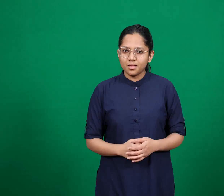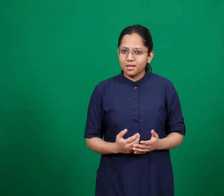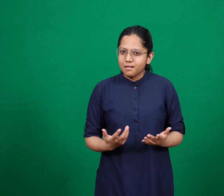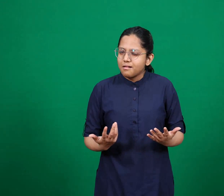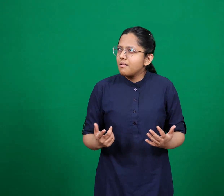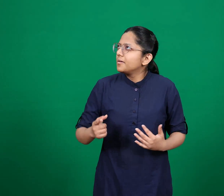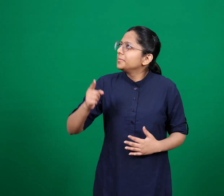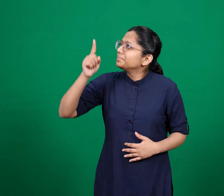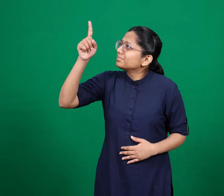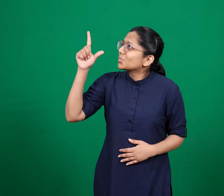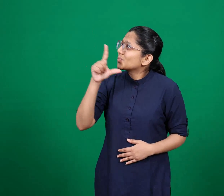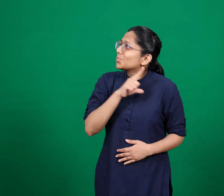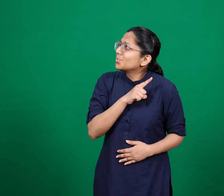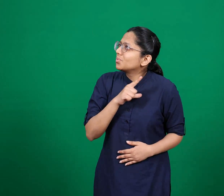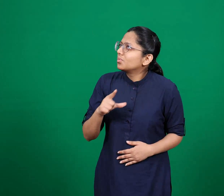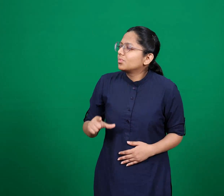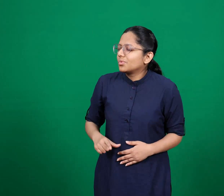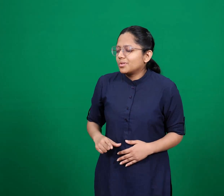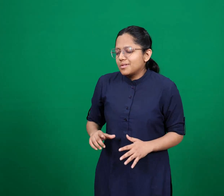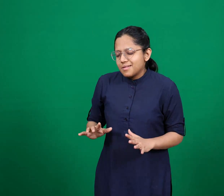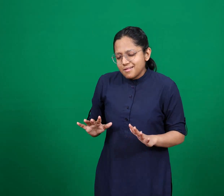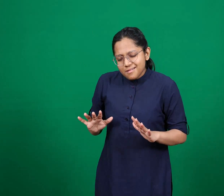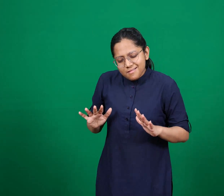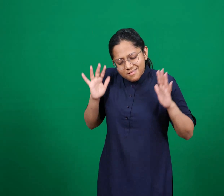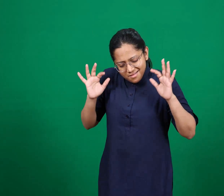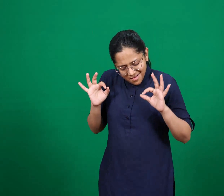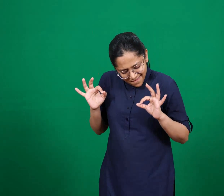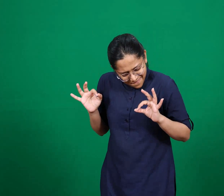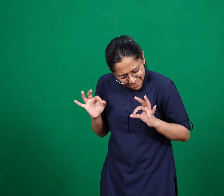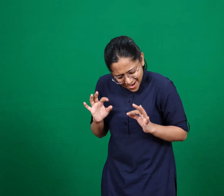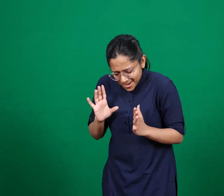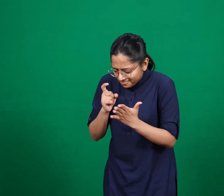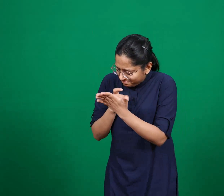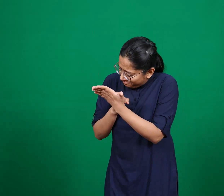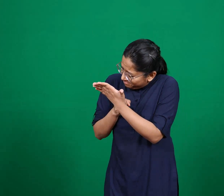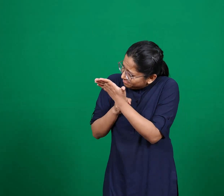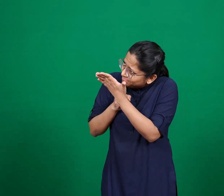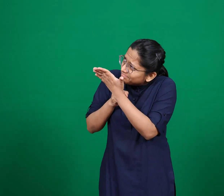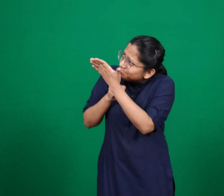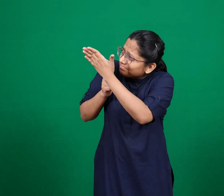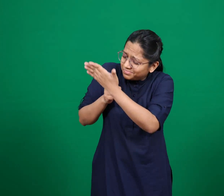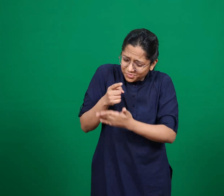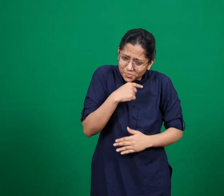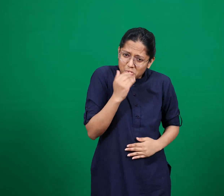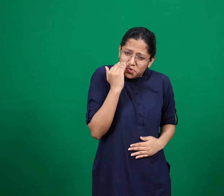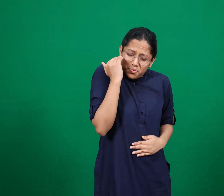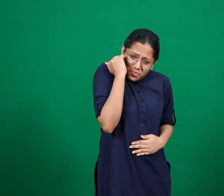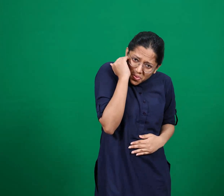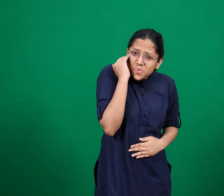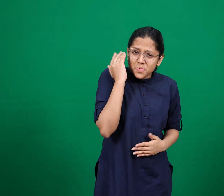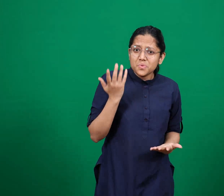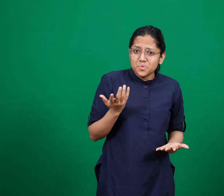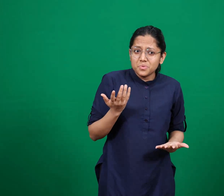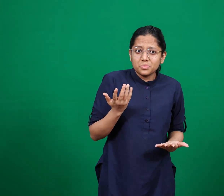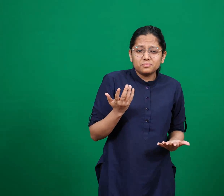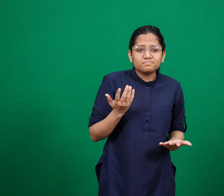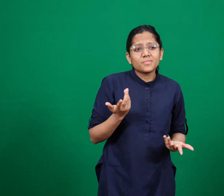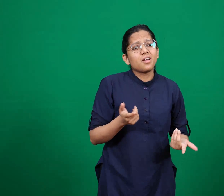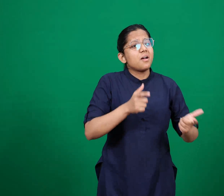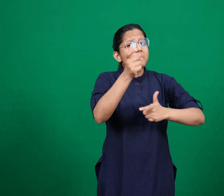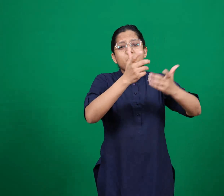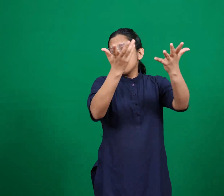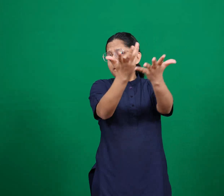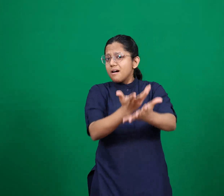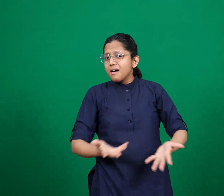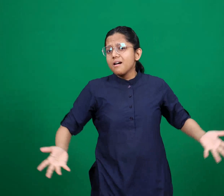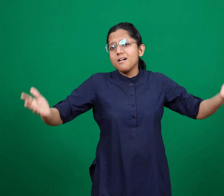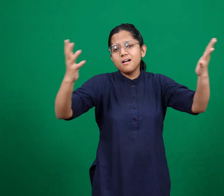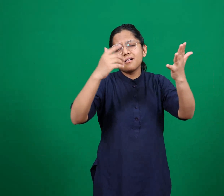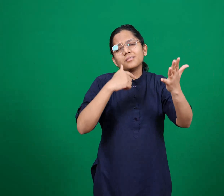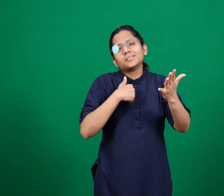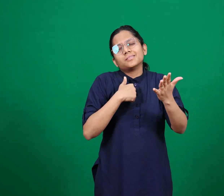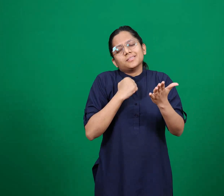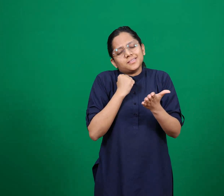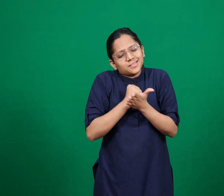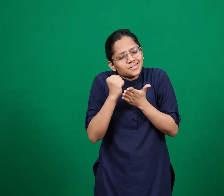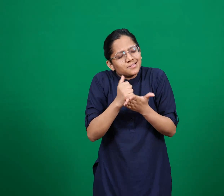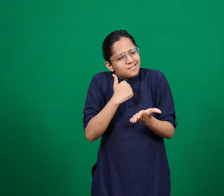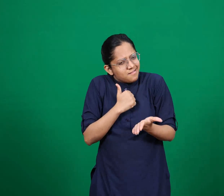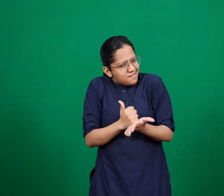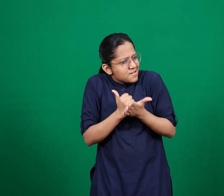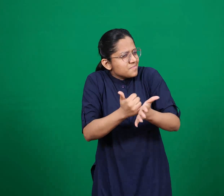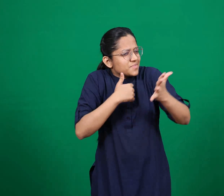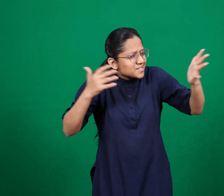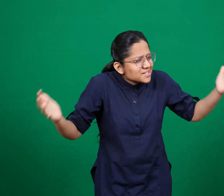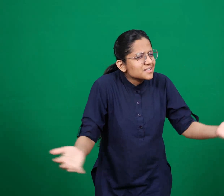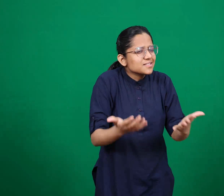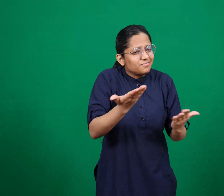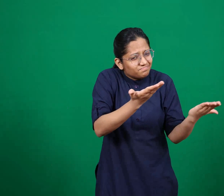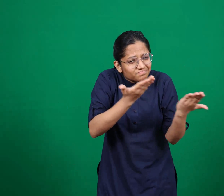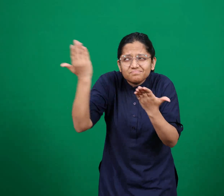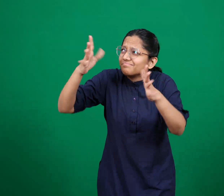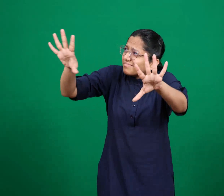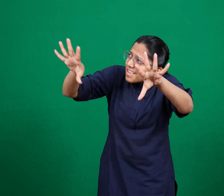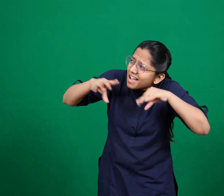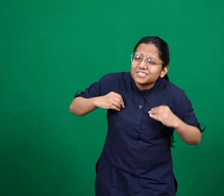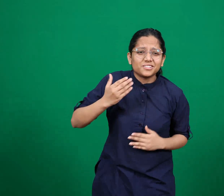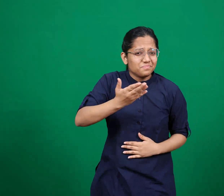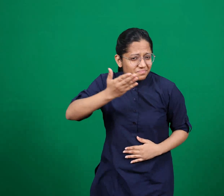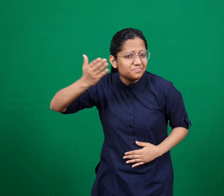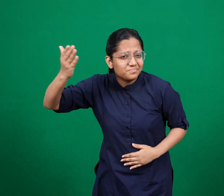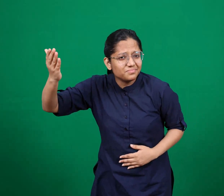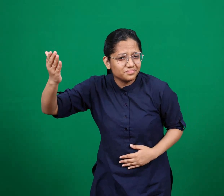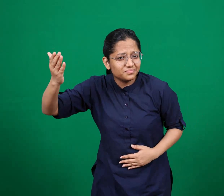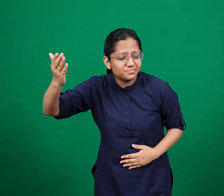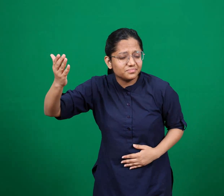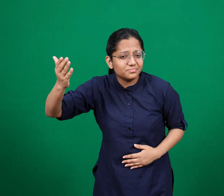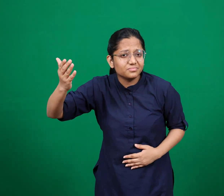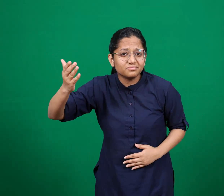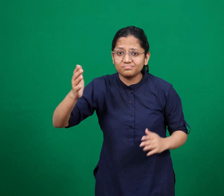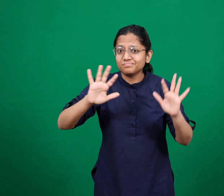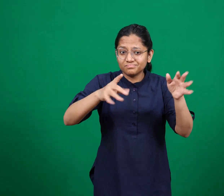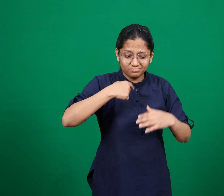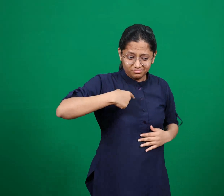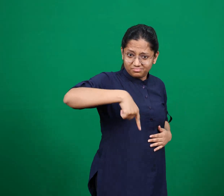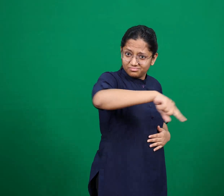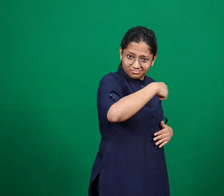Therefore, since we know what it means to fear the Lord, we try to persuade men.